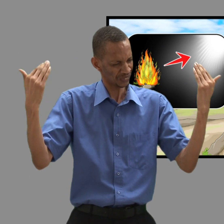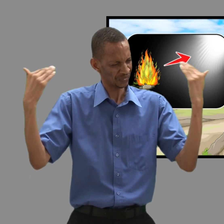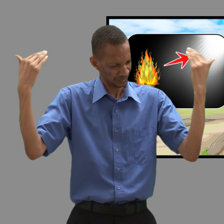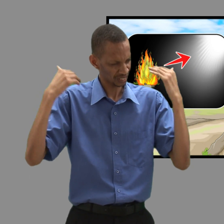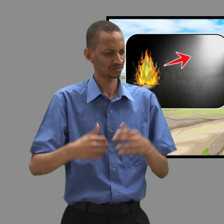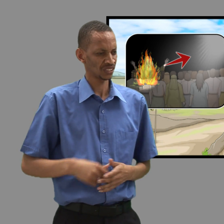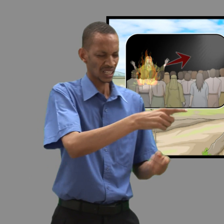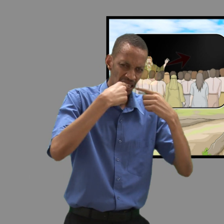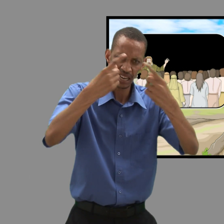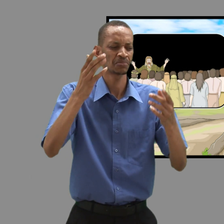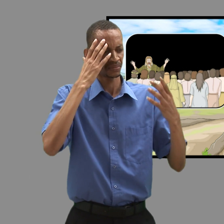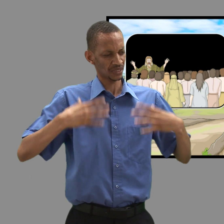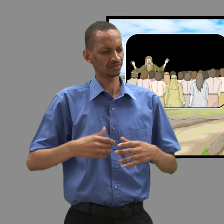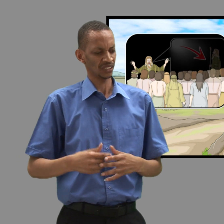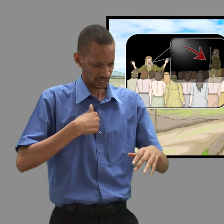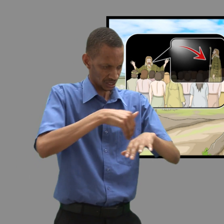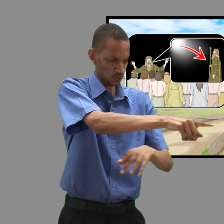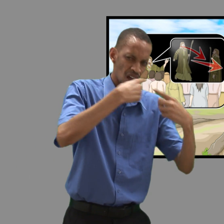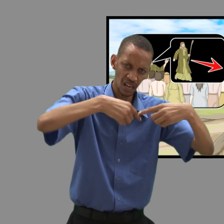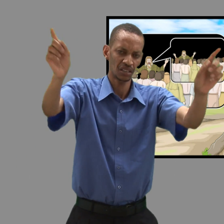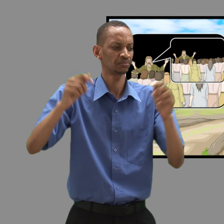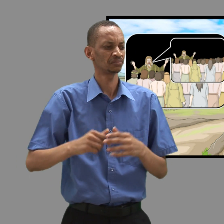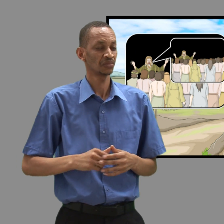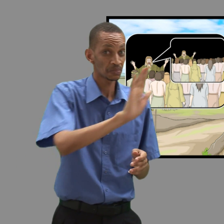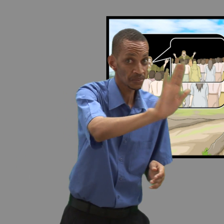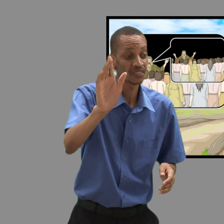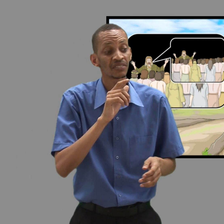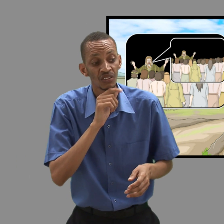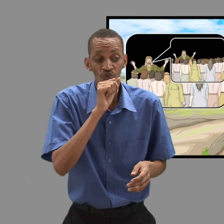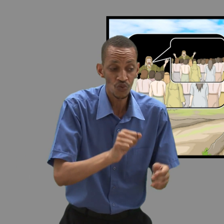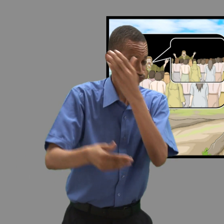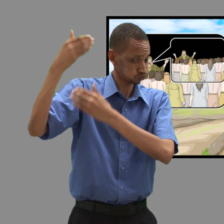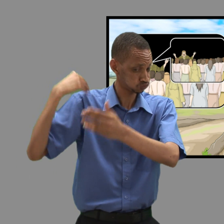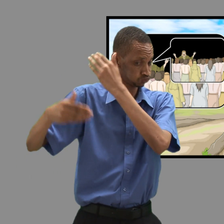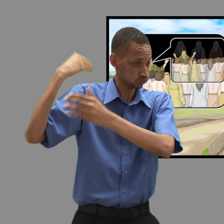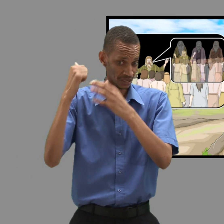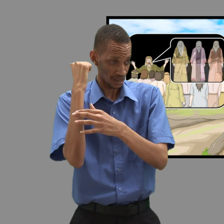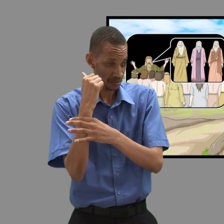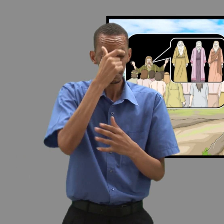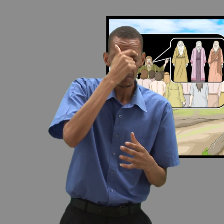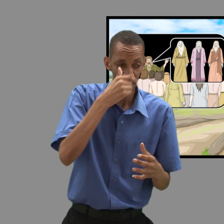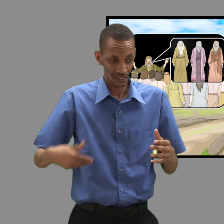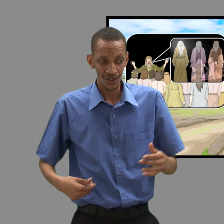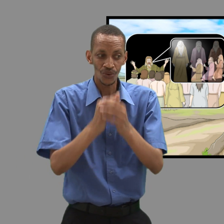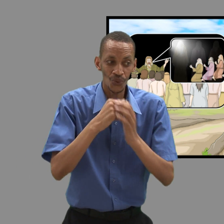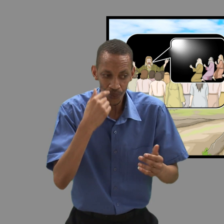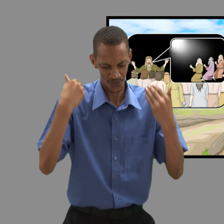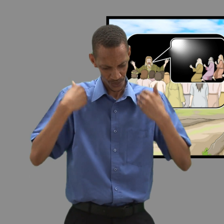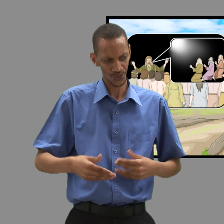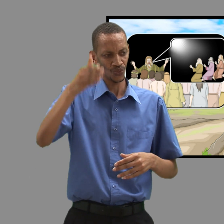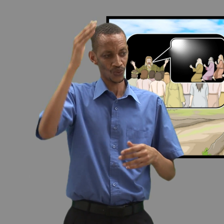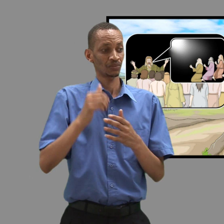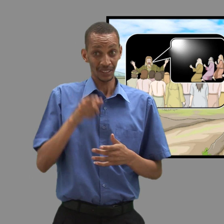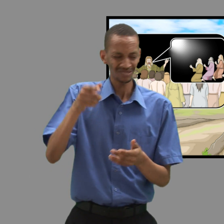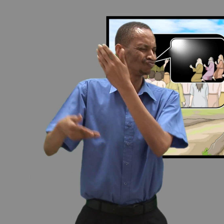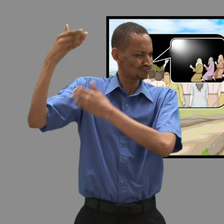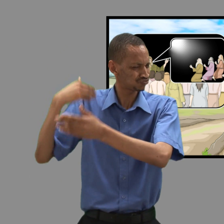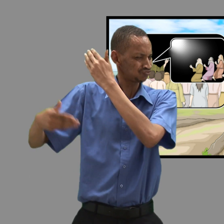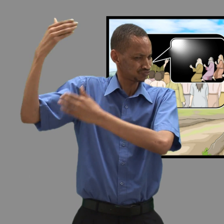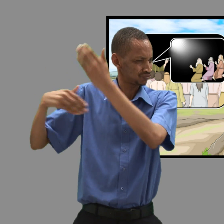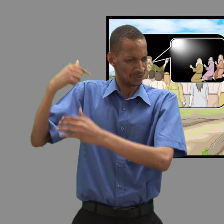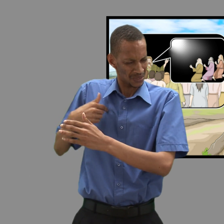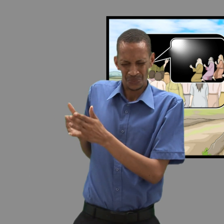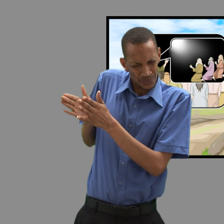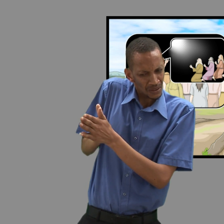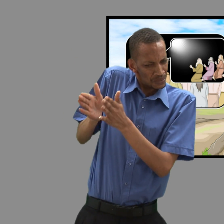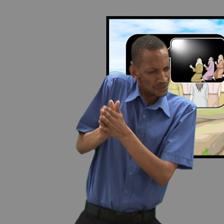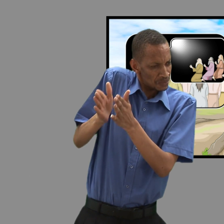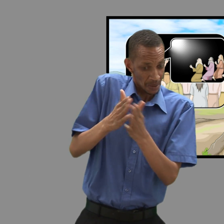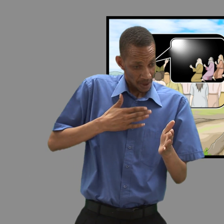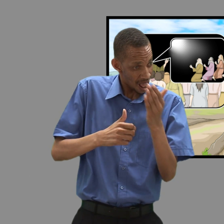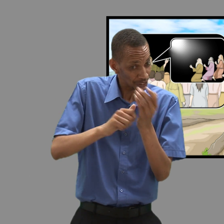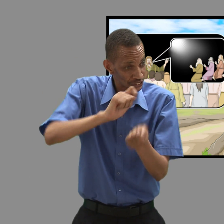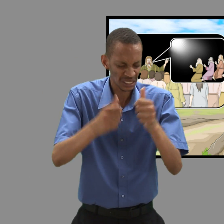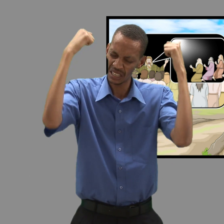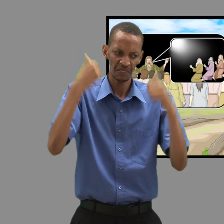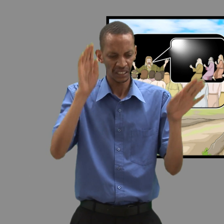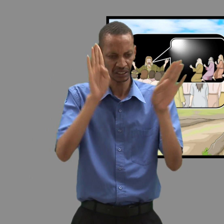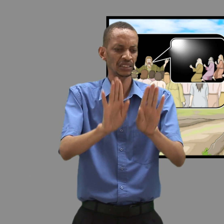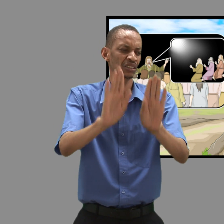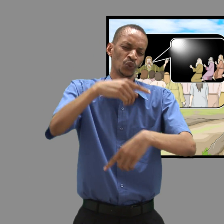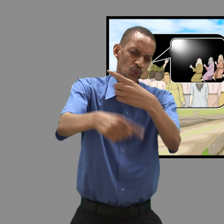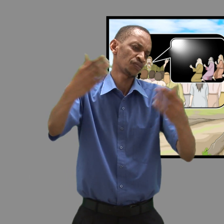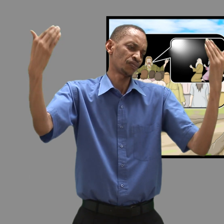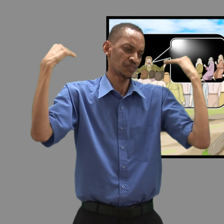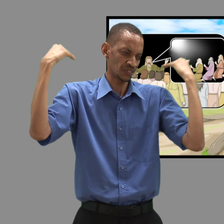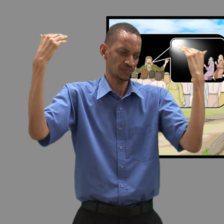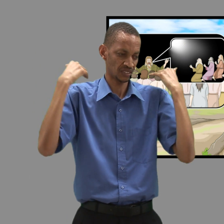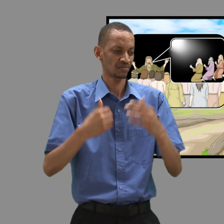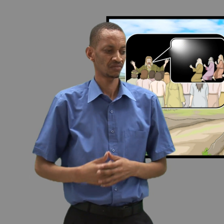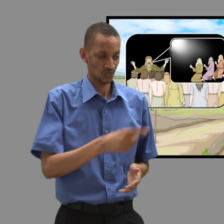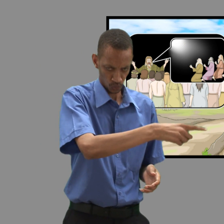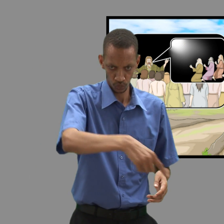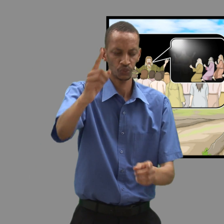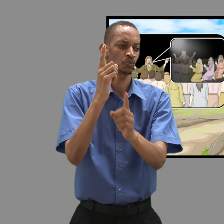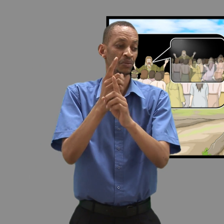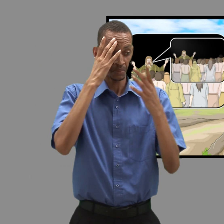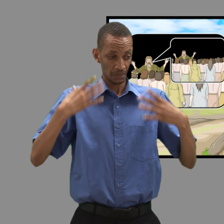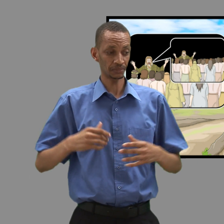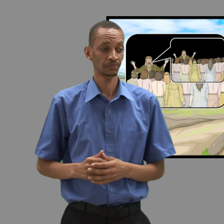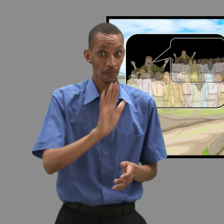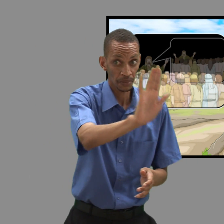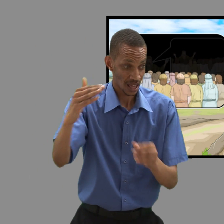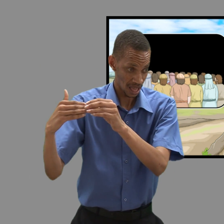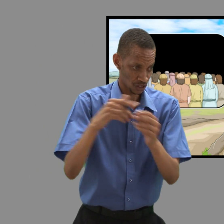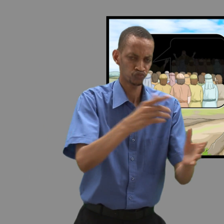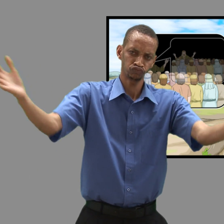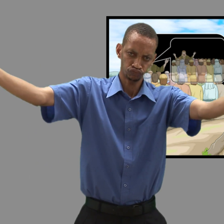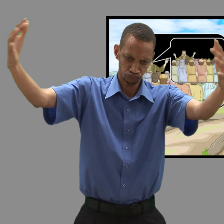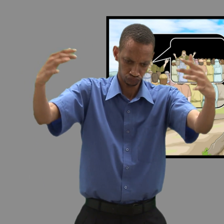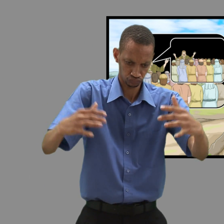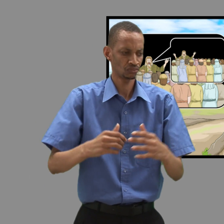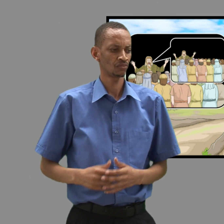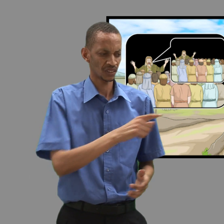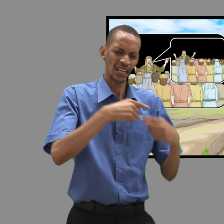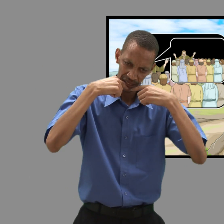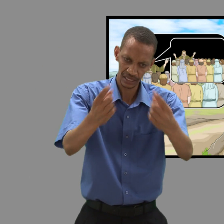This is what you are to say to the Israelites: ‘I AM has sent me to you.’” God also told Moses, “Say to the Israelites, ‘The LORD, the God of your fathers—the God of Abraham, the God of Isaac, and the God of Jacob—has sent me to you.’